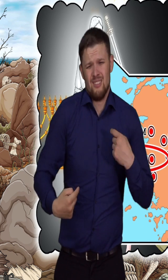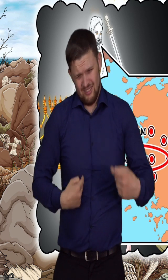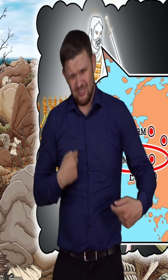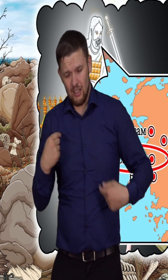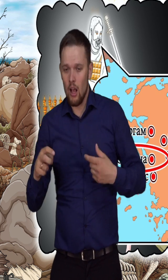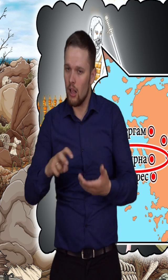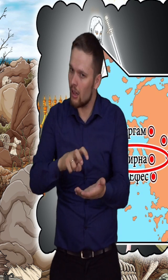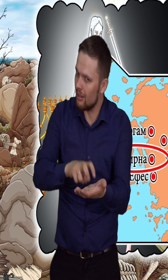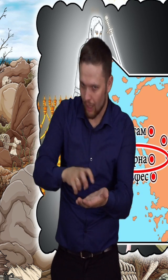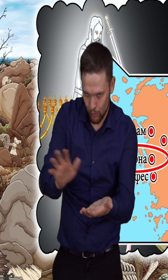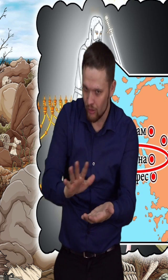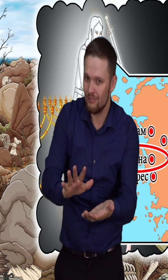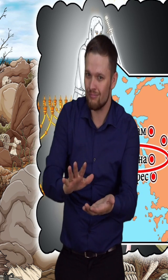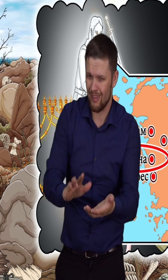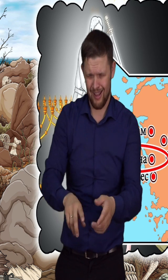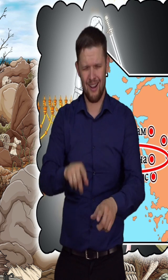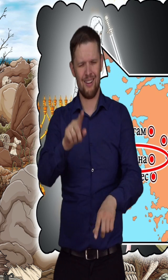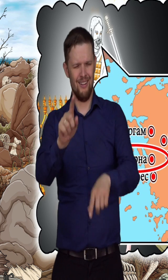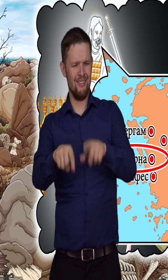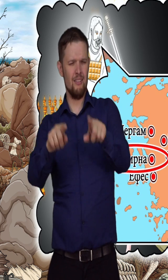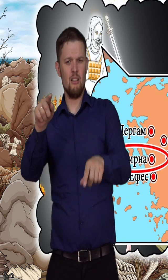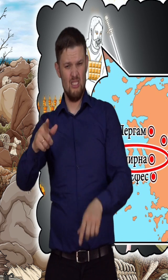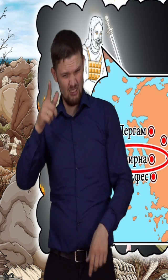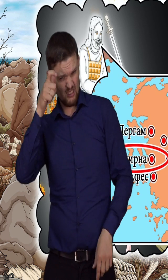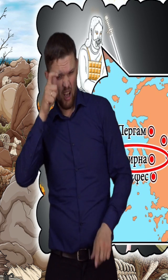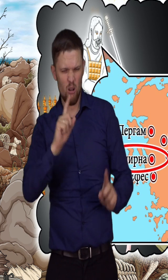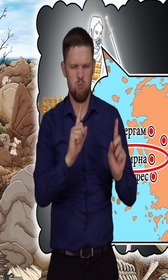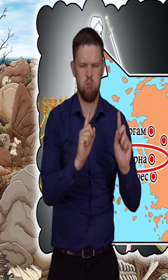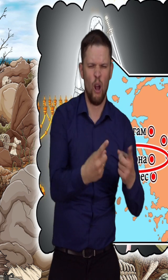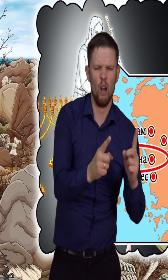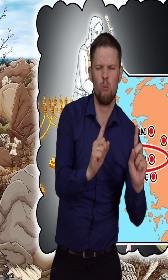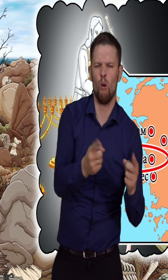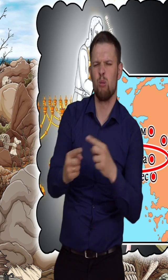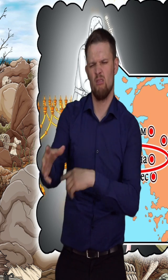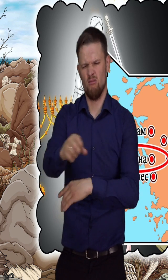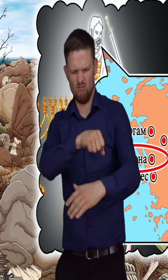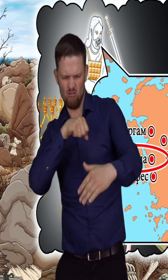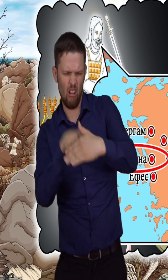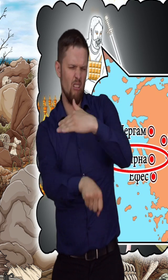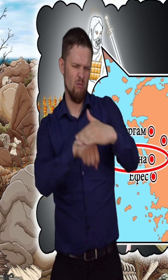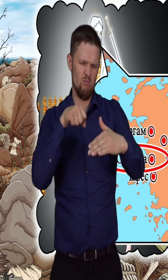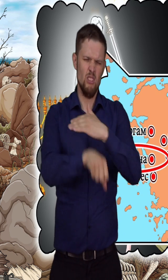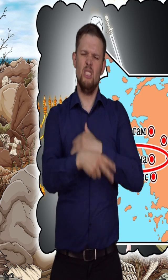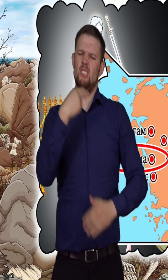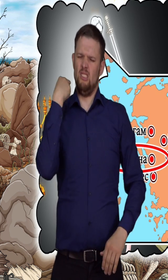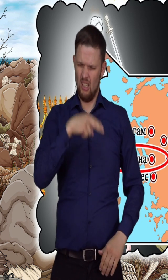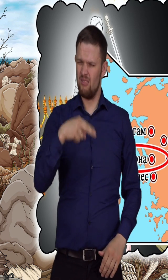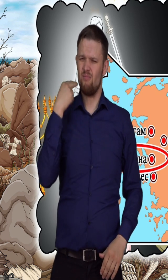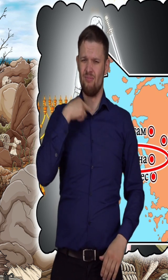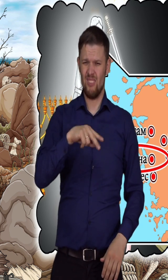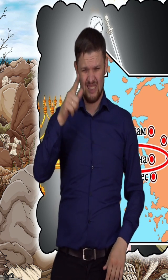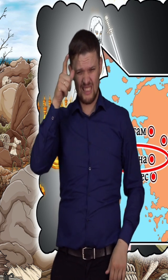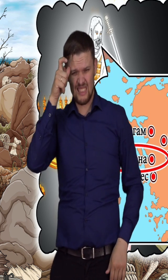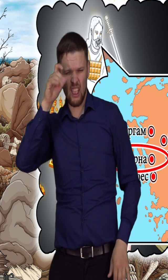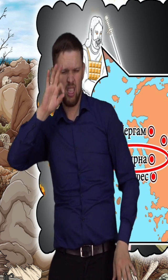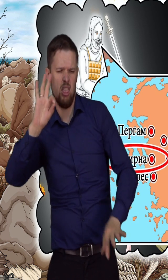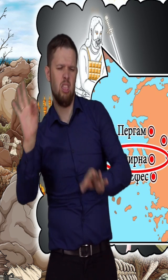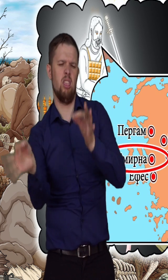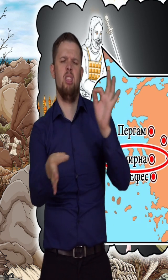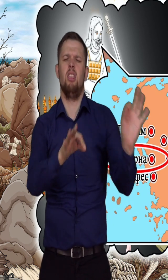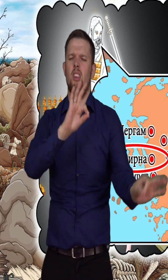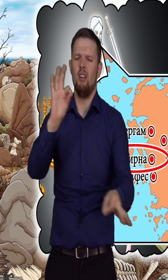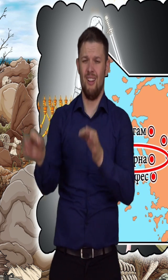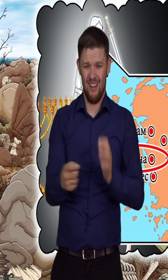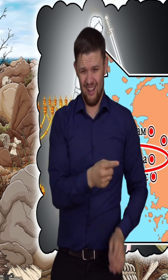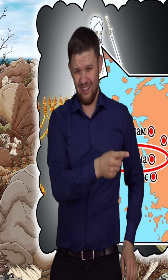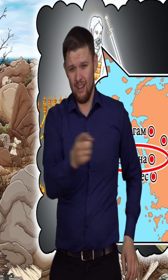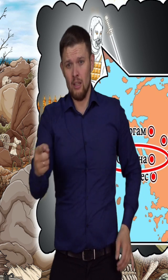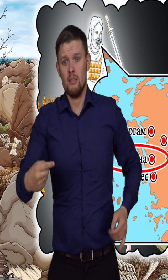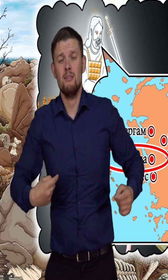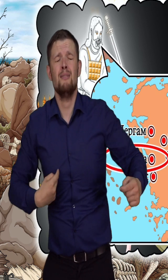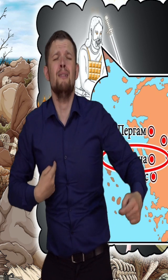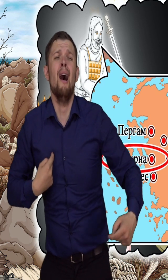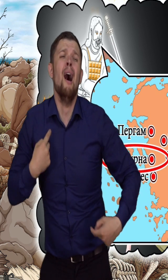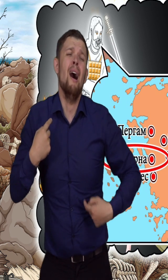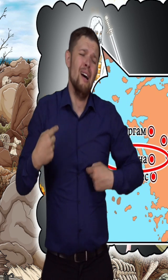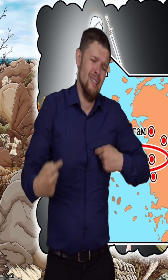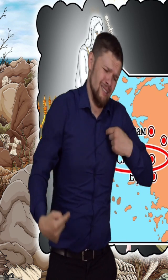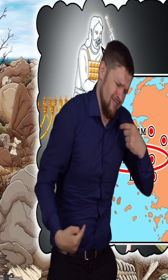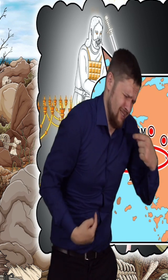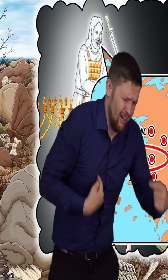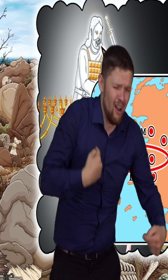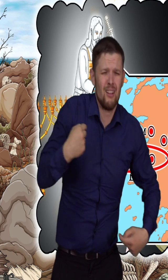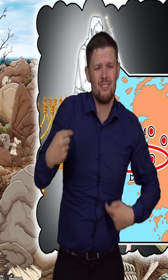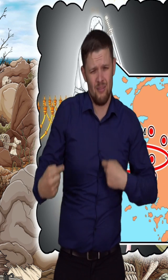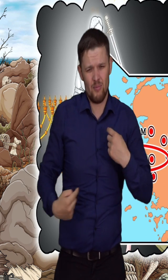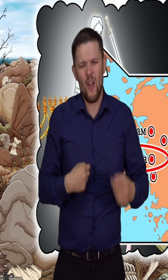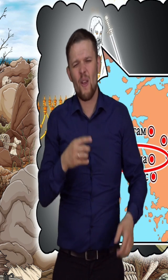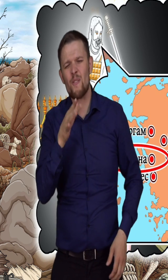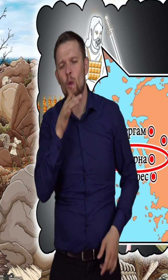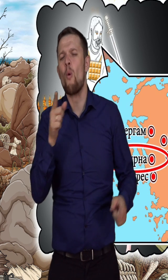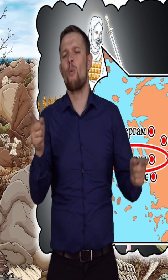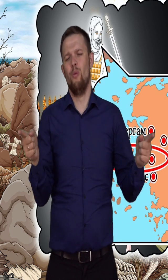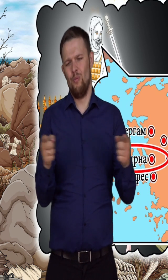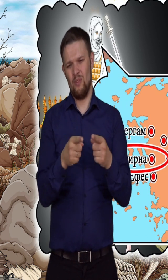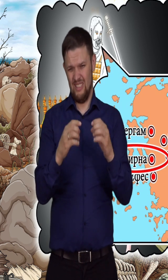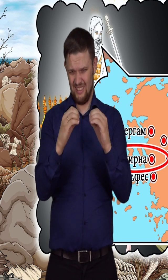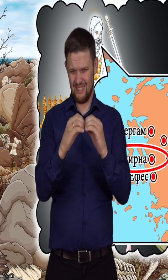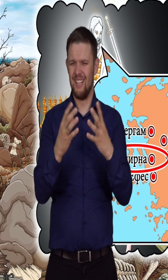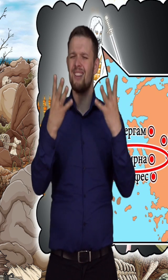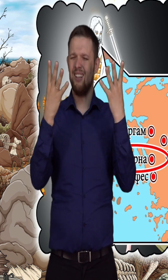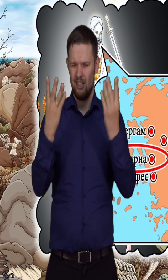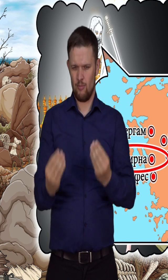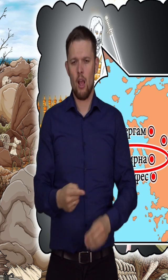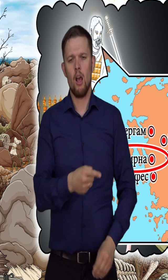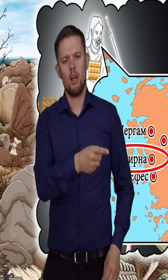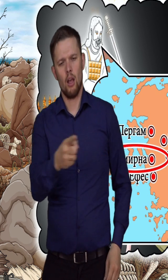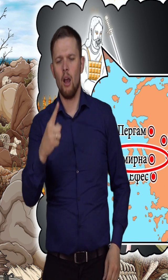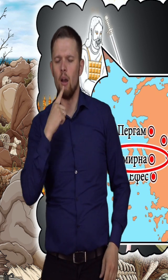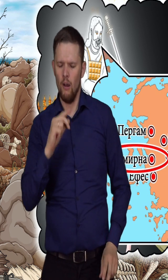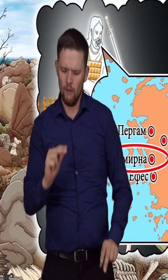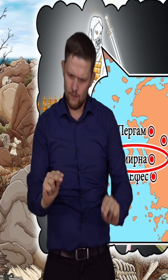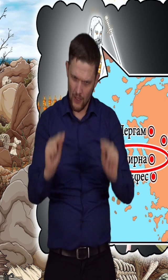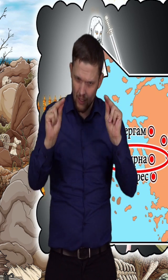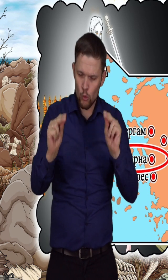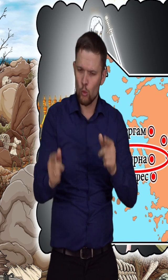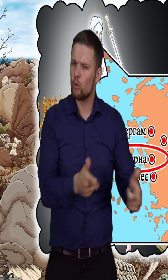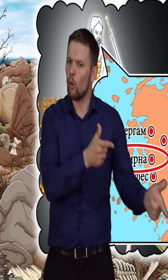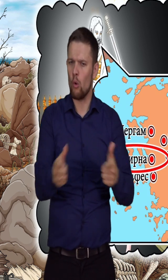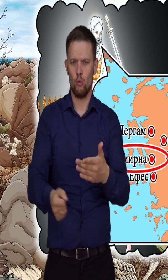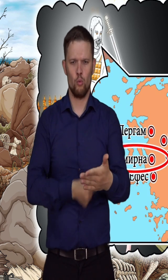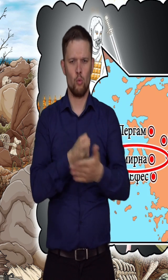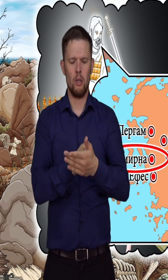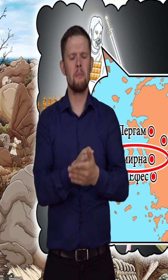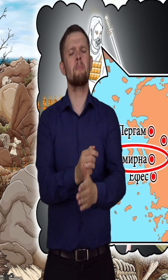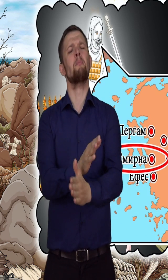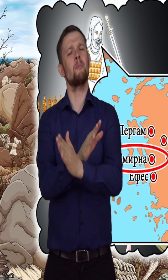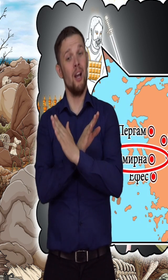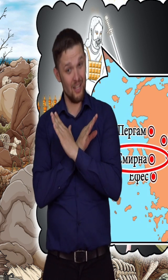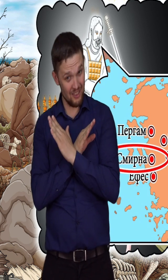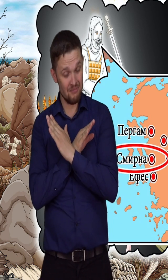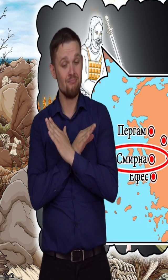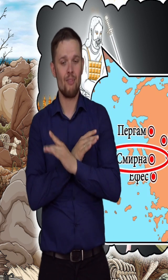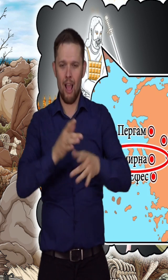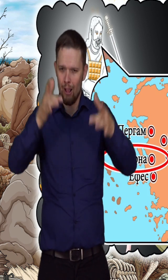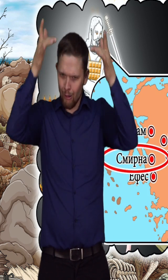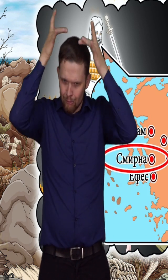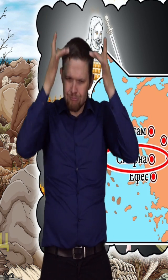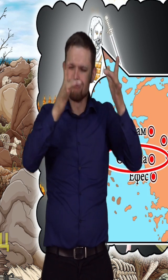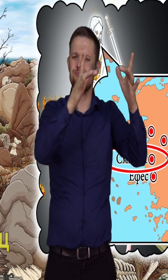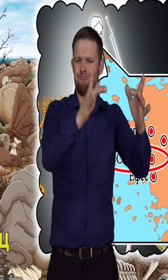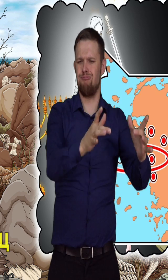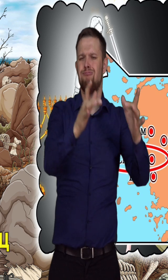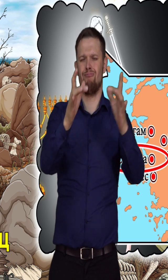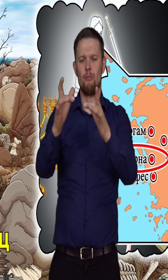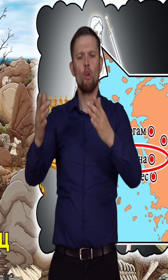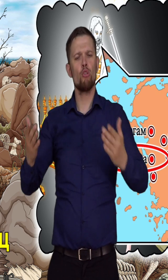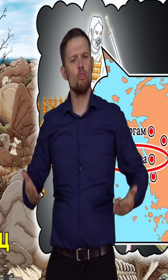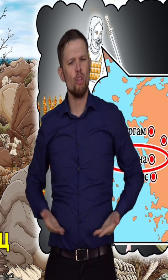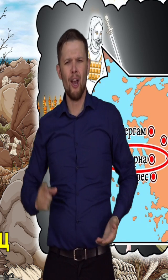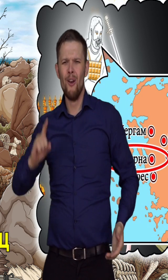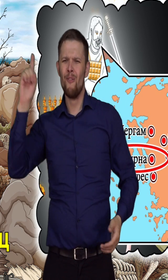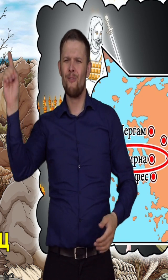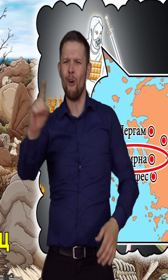Look, the devil is about to throw some of you into prison to test you, and you will suffer tribulation for ten days.